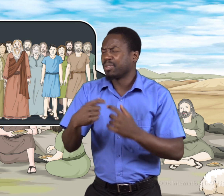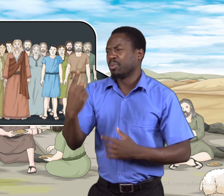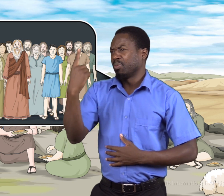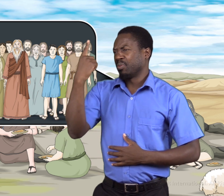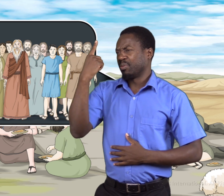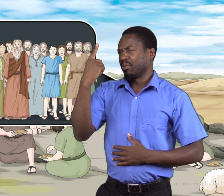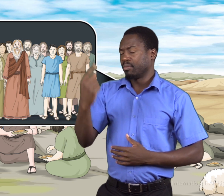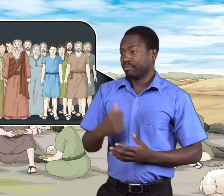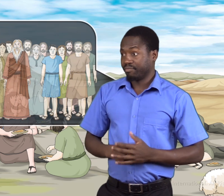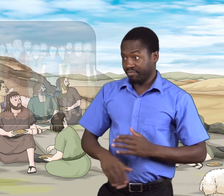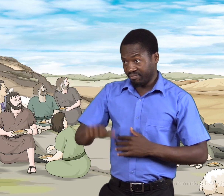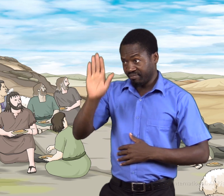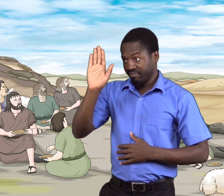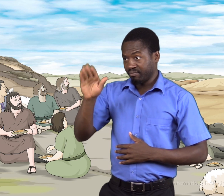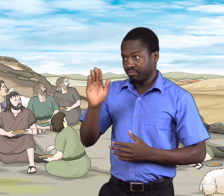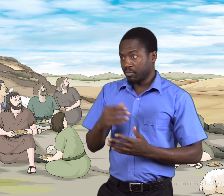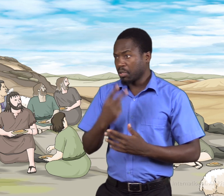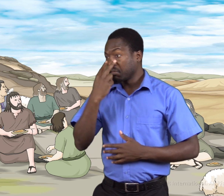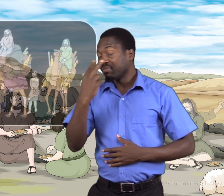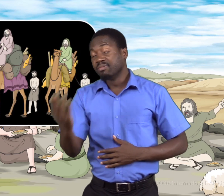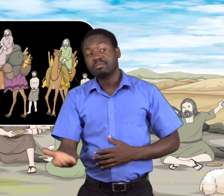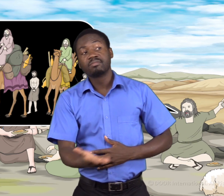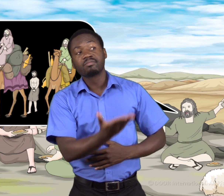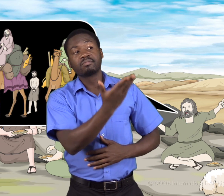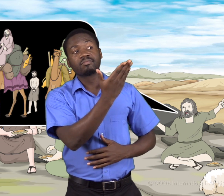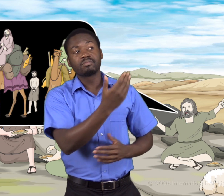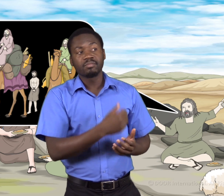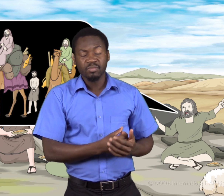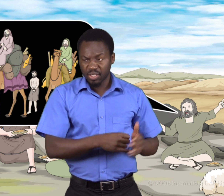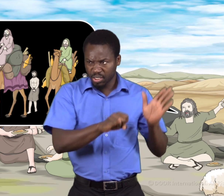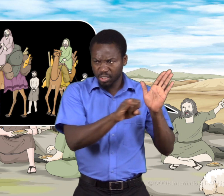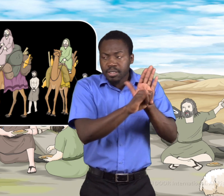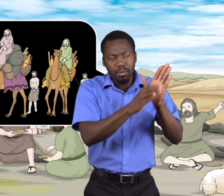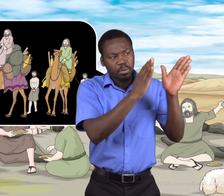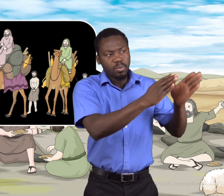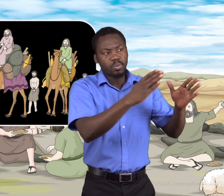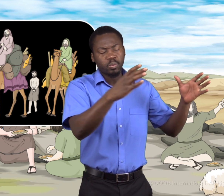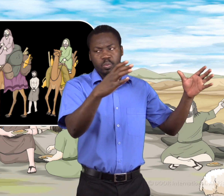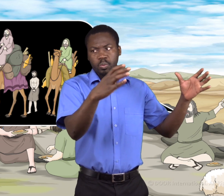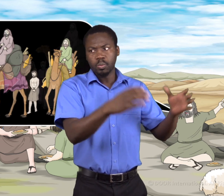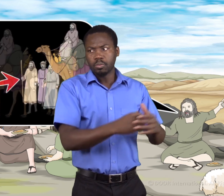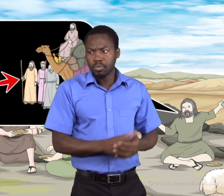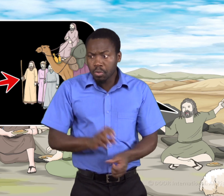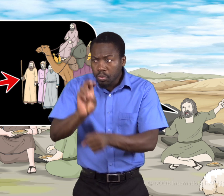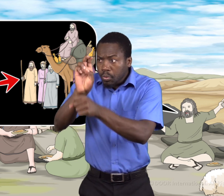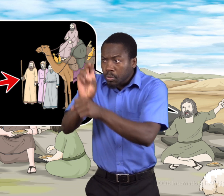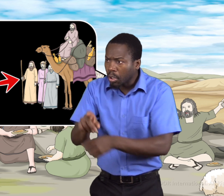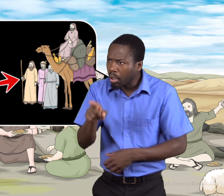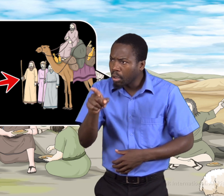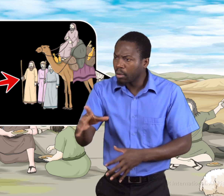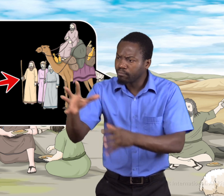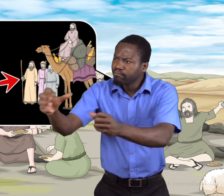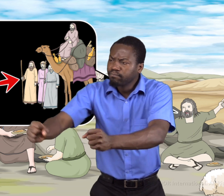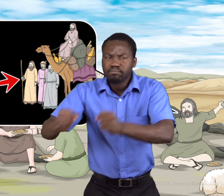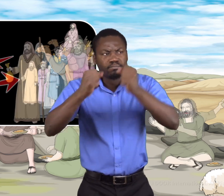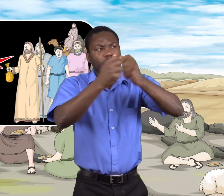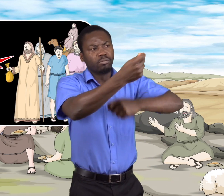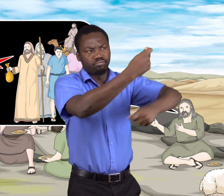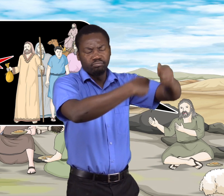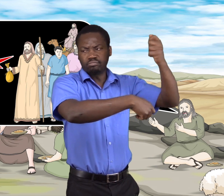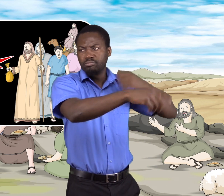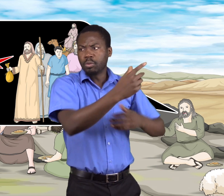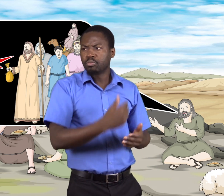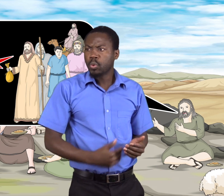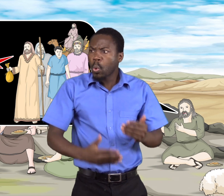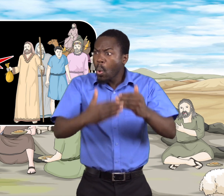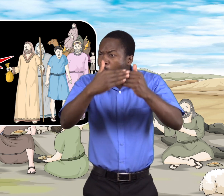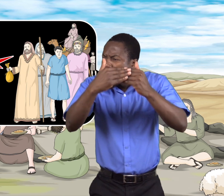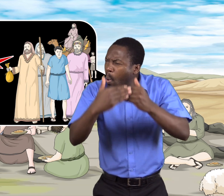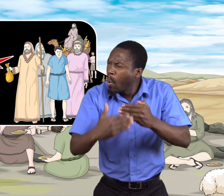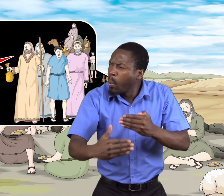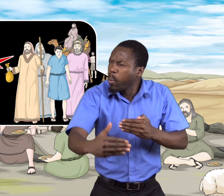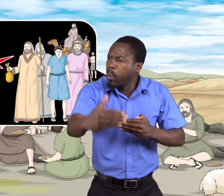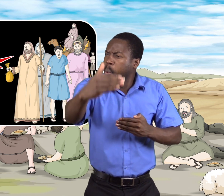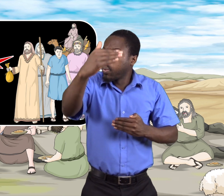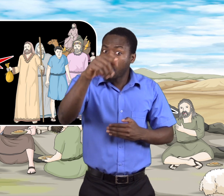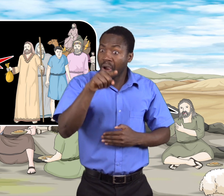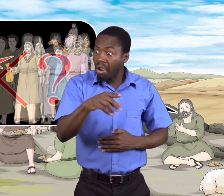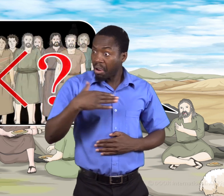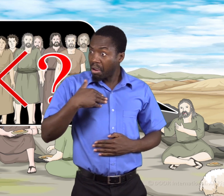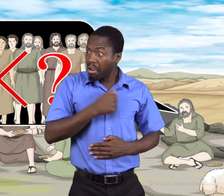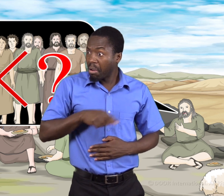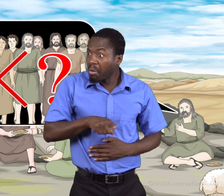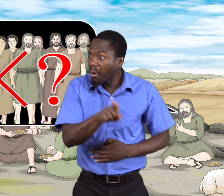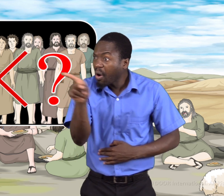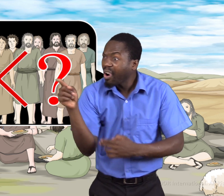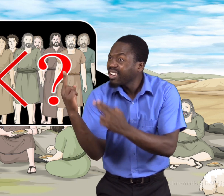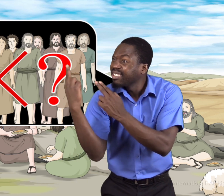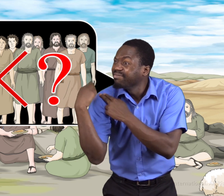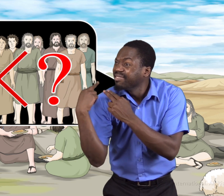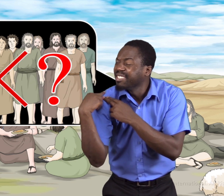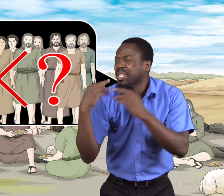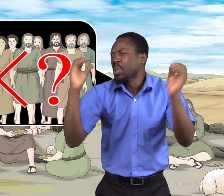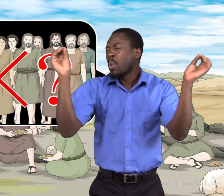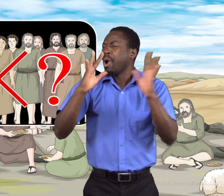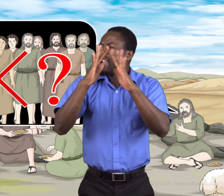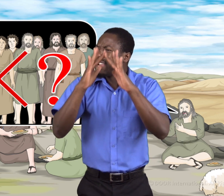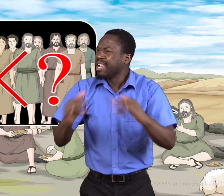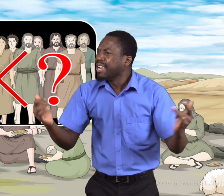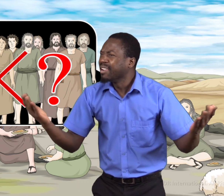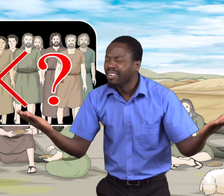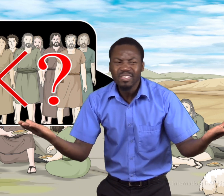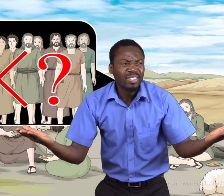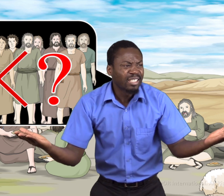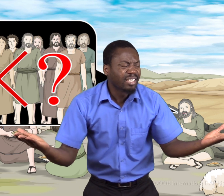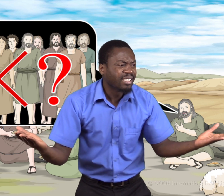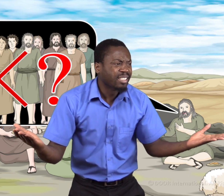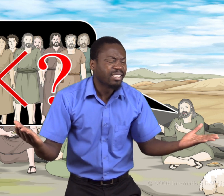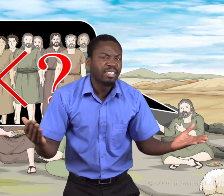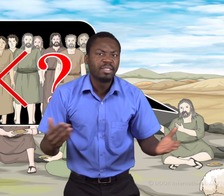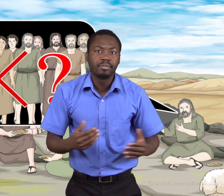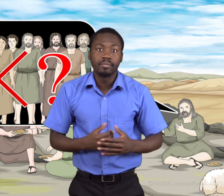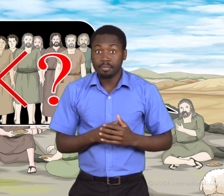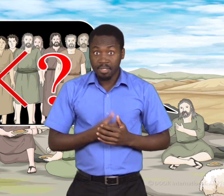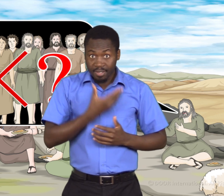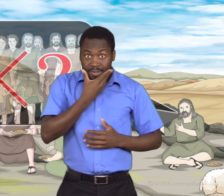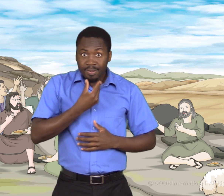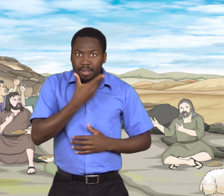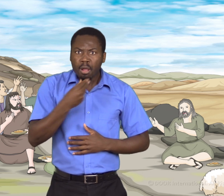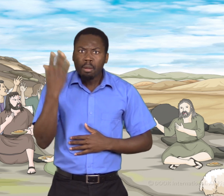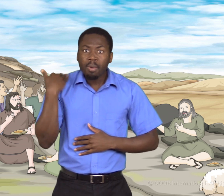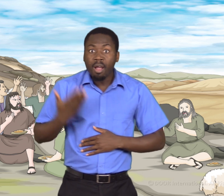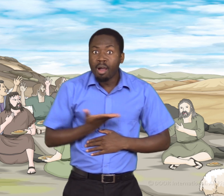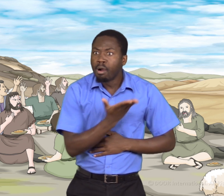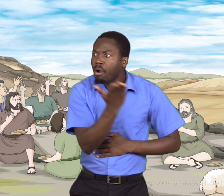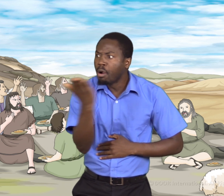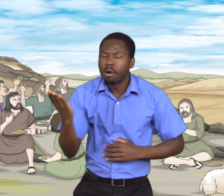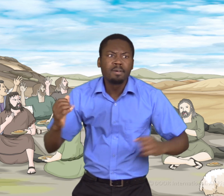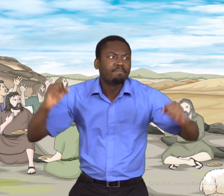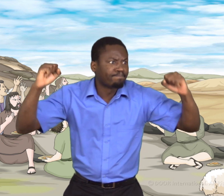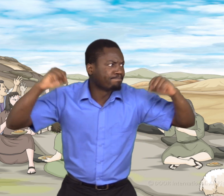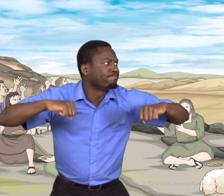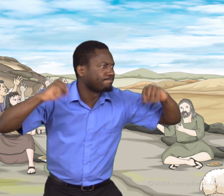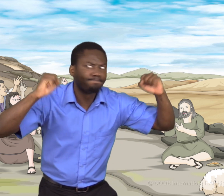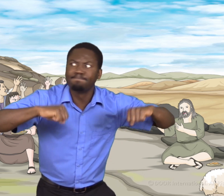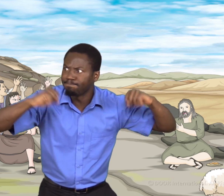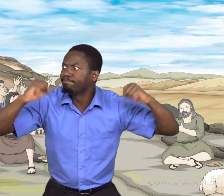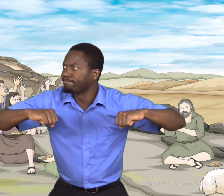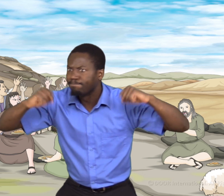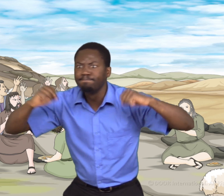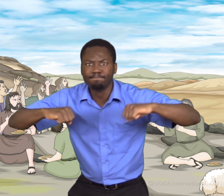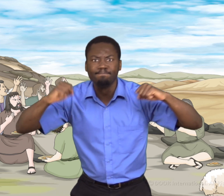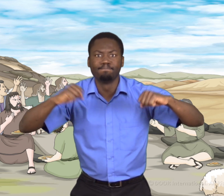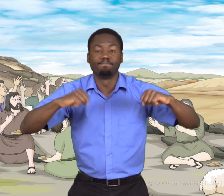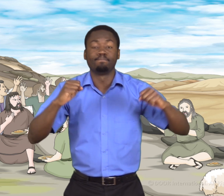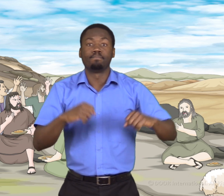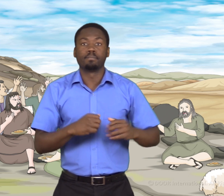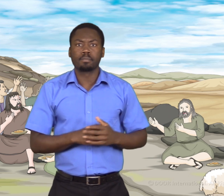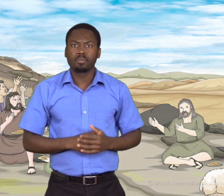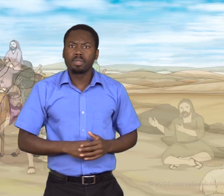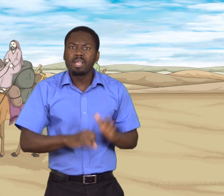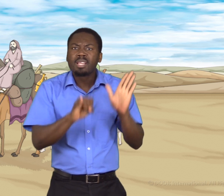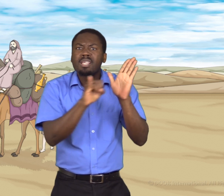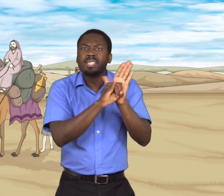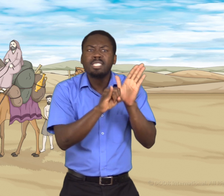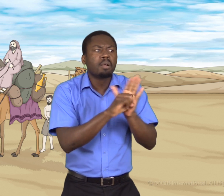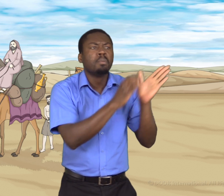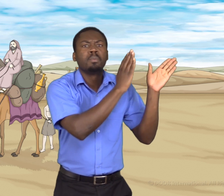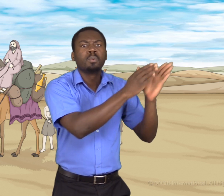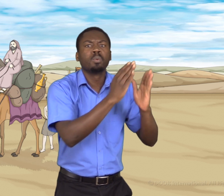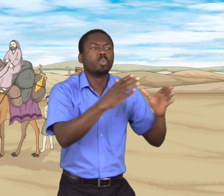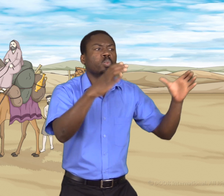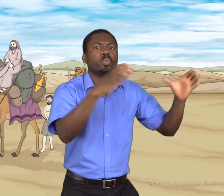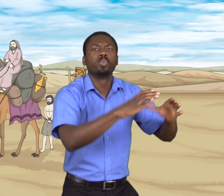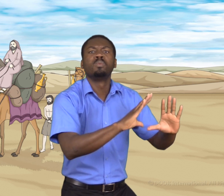Come, let us sell him to the Ishmaelites and not lay a hand on him; for he is our brother, our own flesh.” And they agreed.